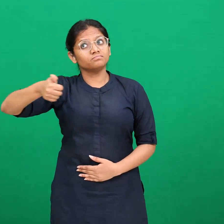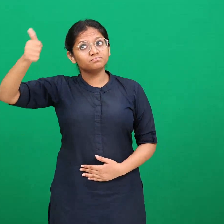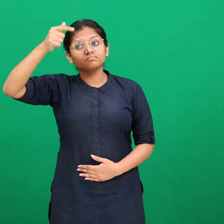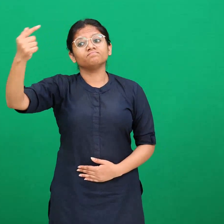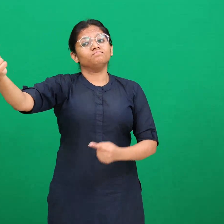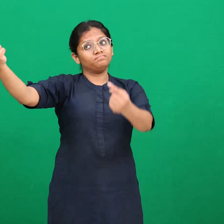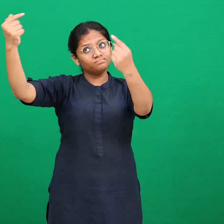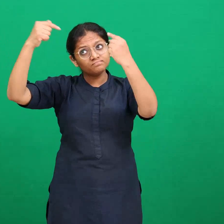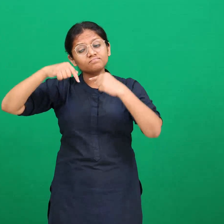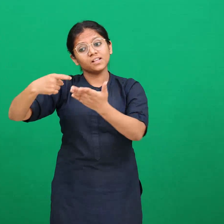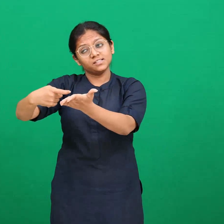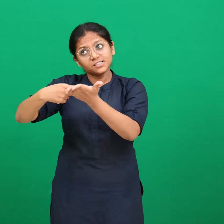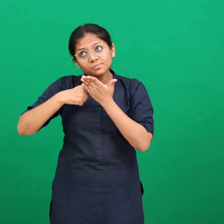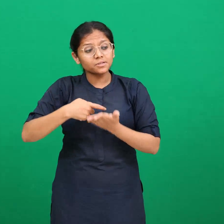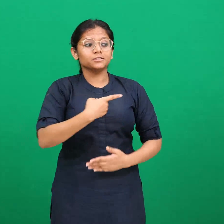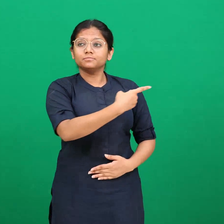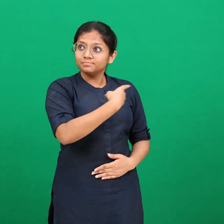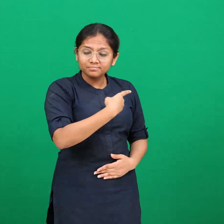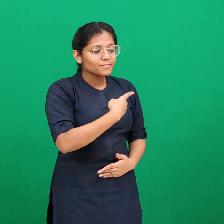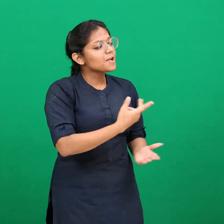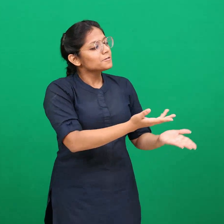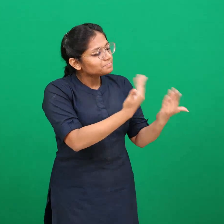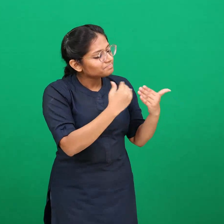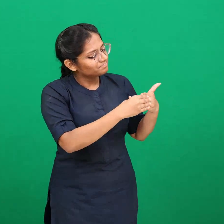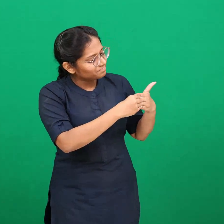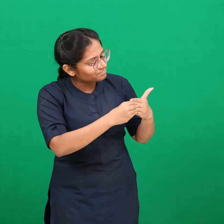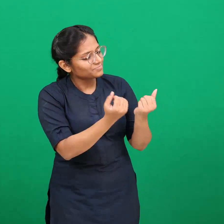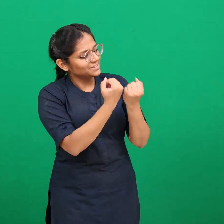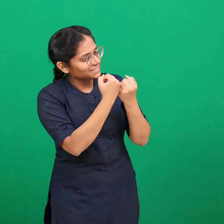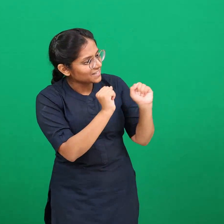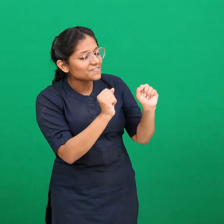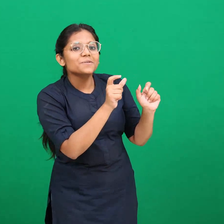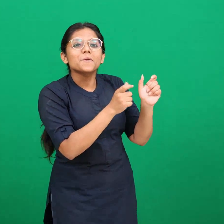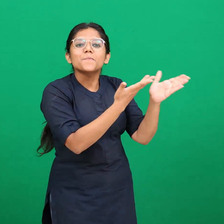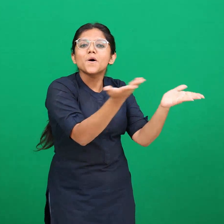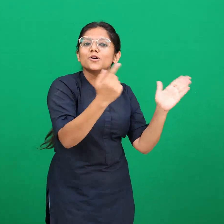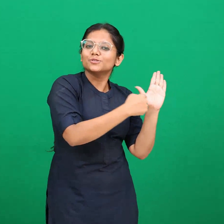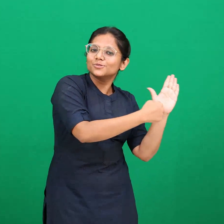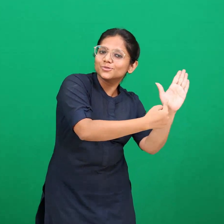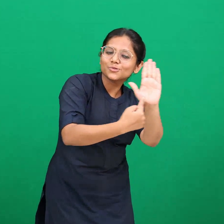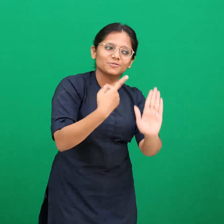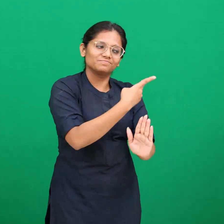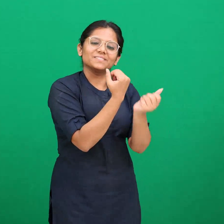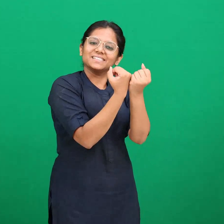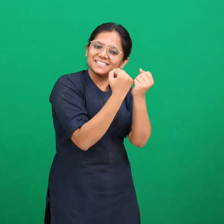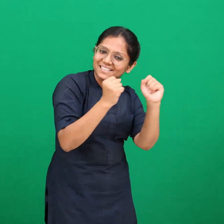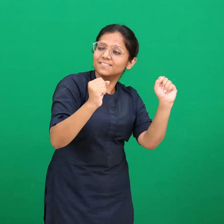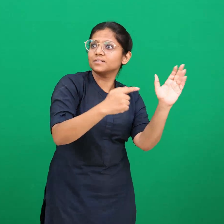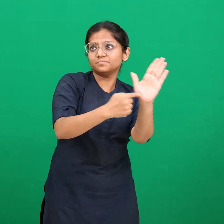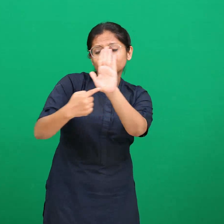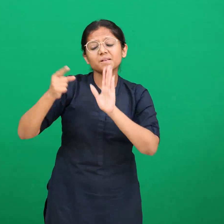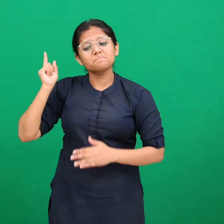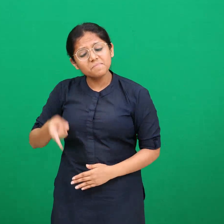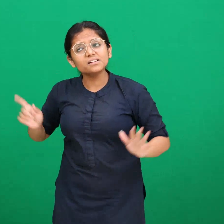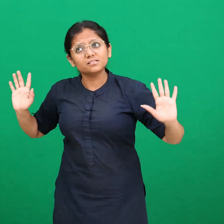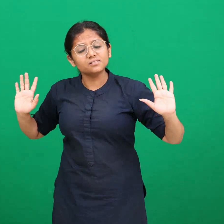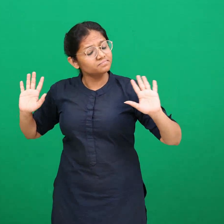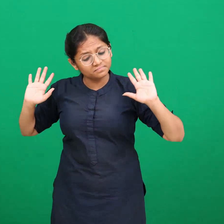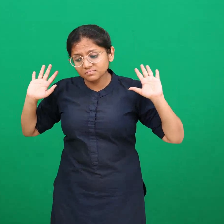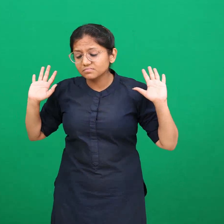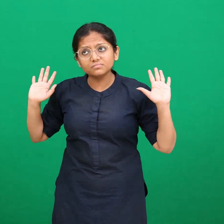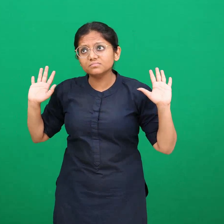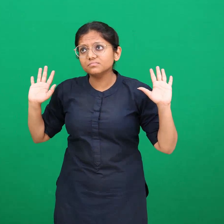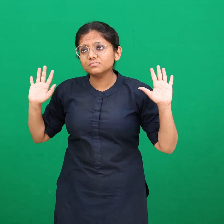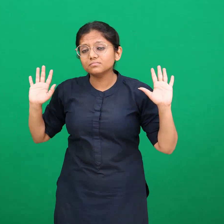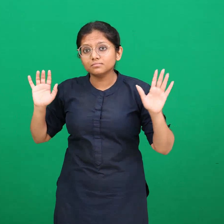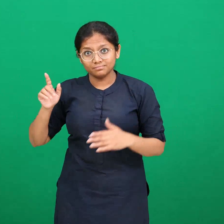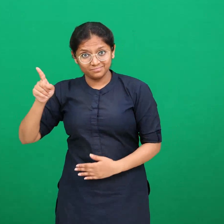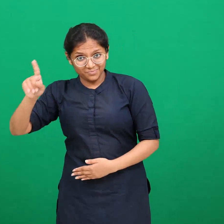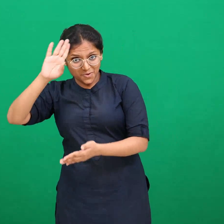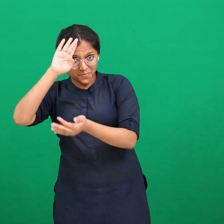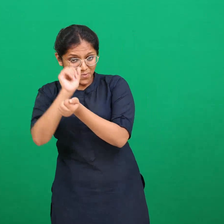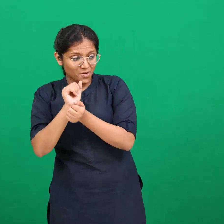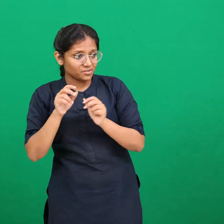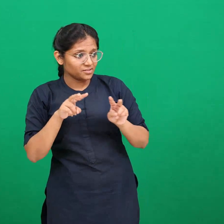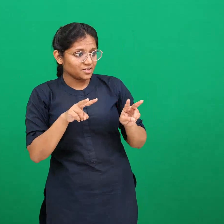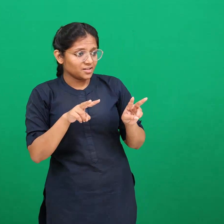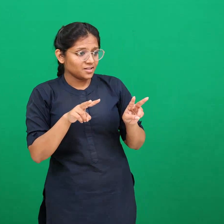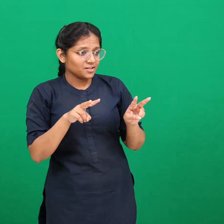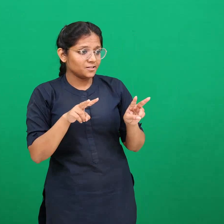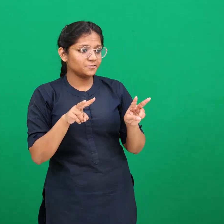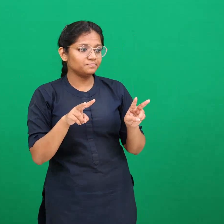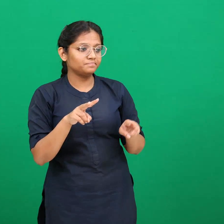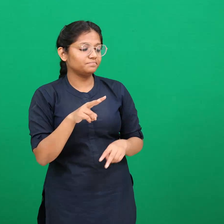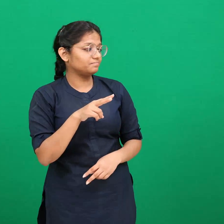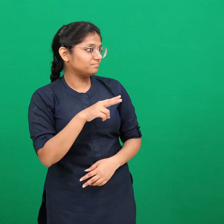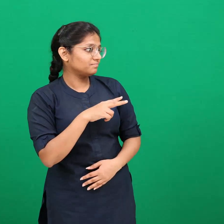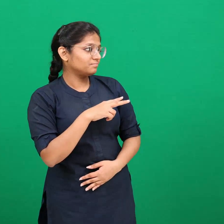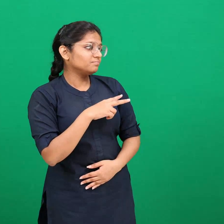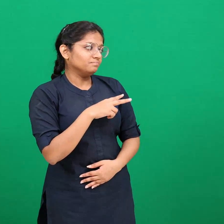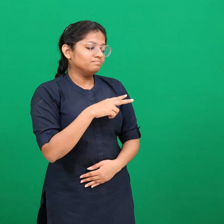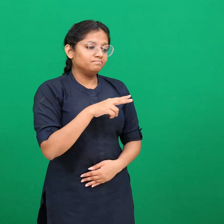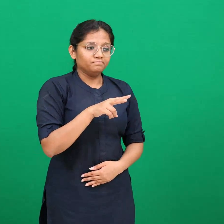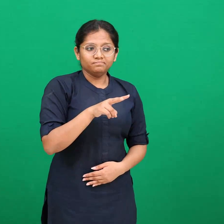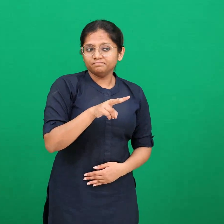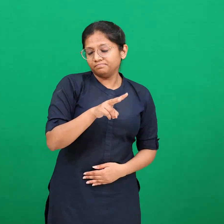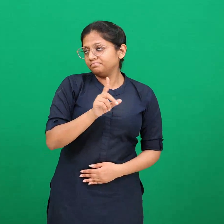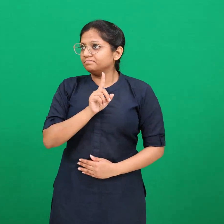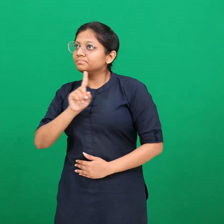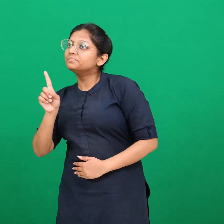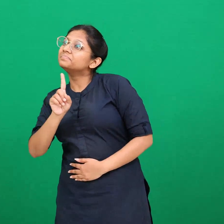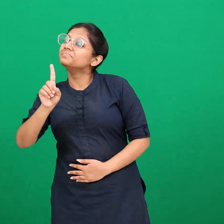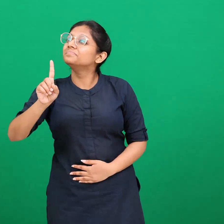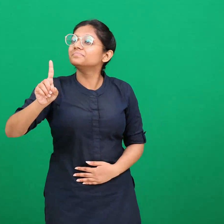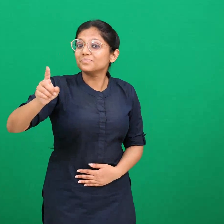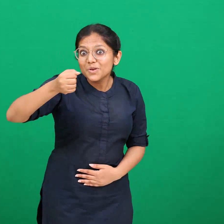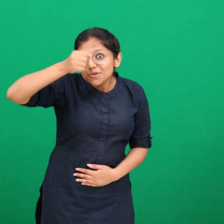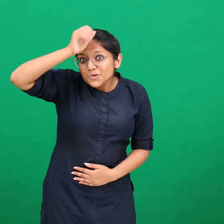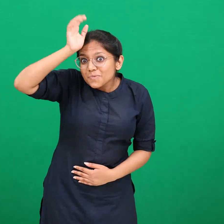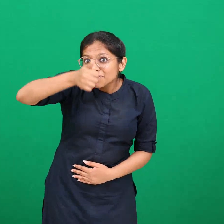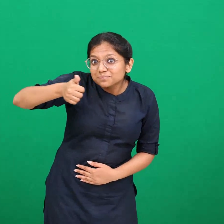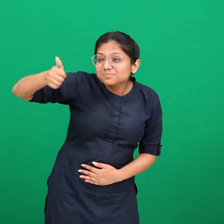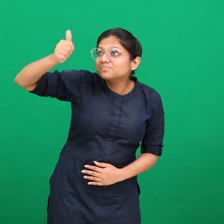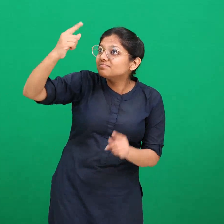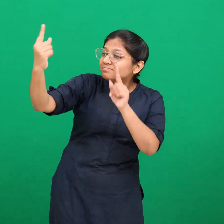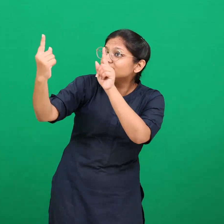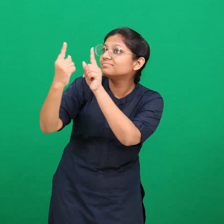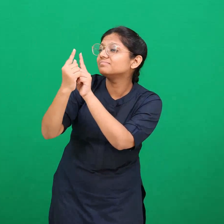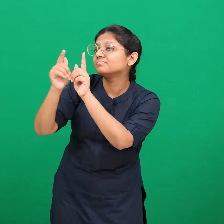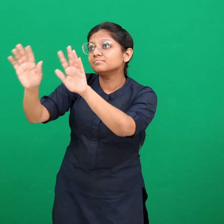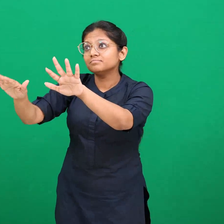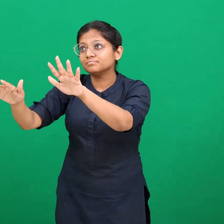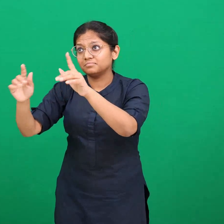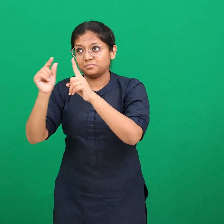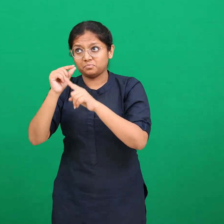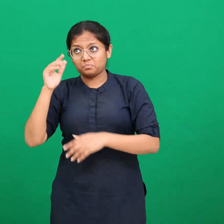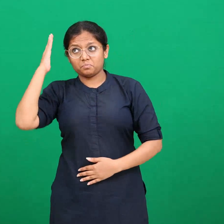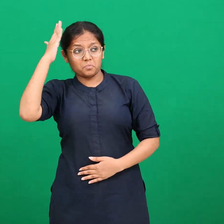Let them come themselves and escort us out!"